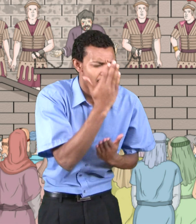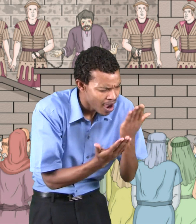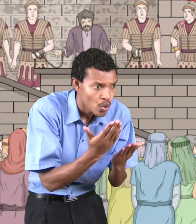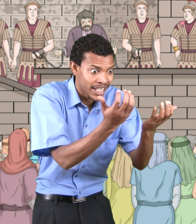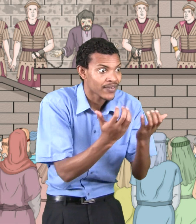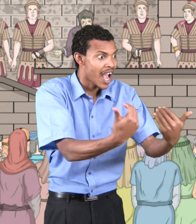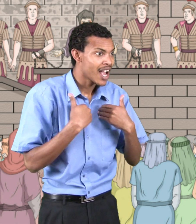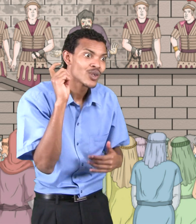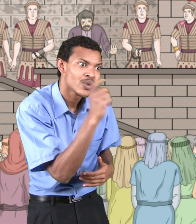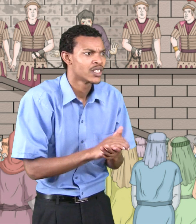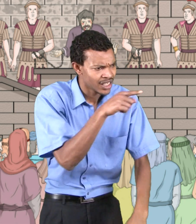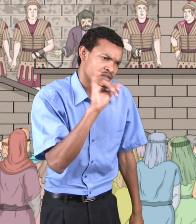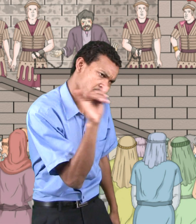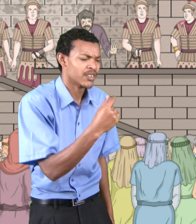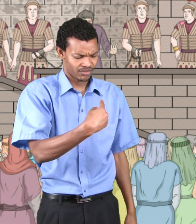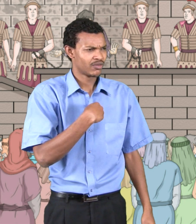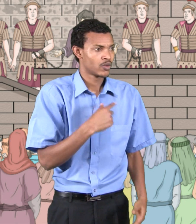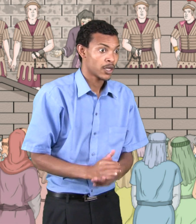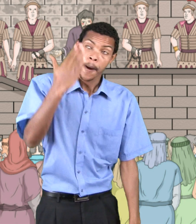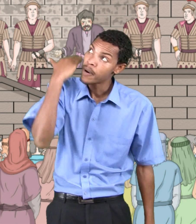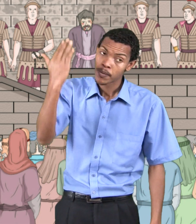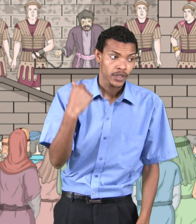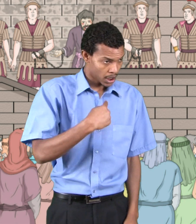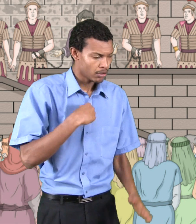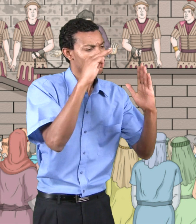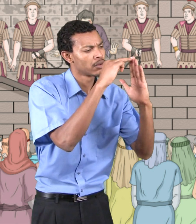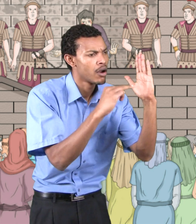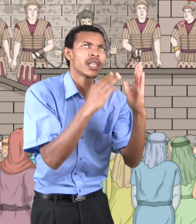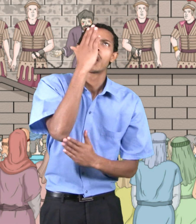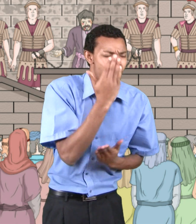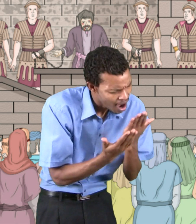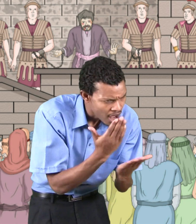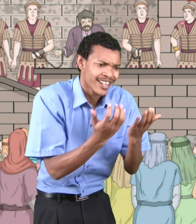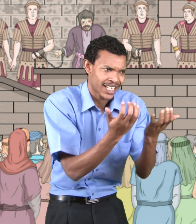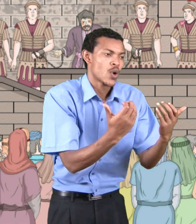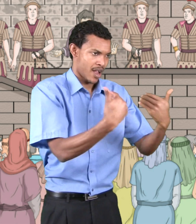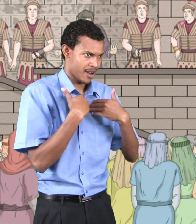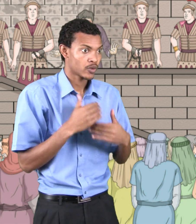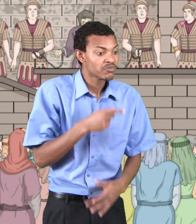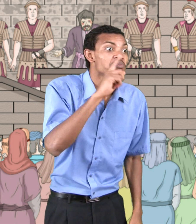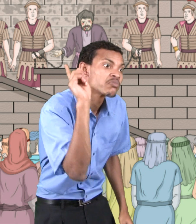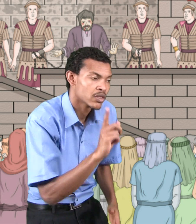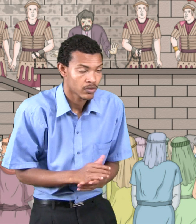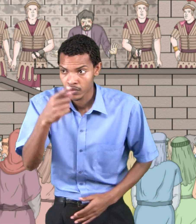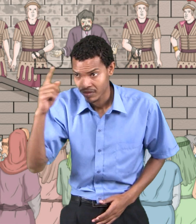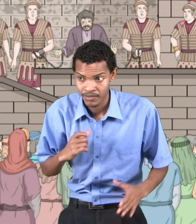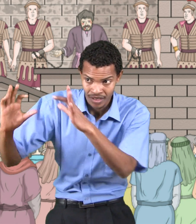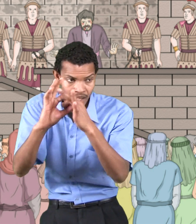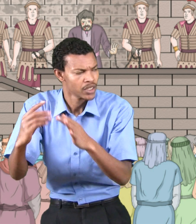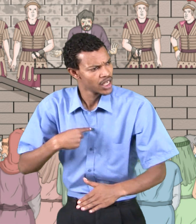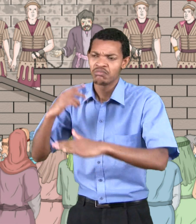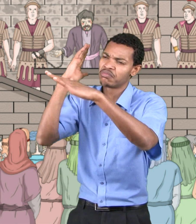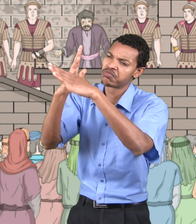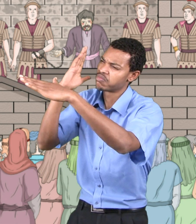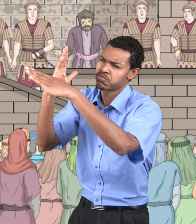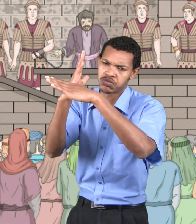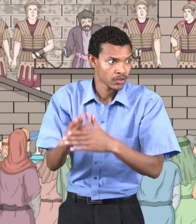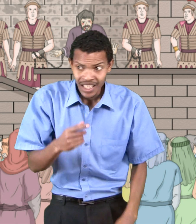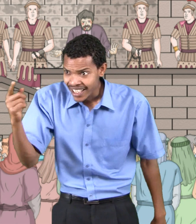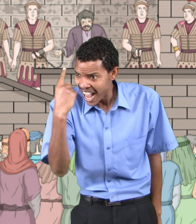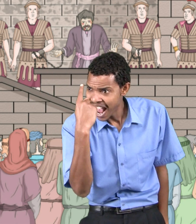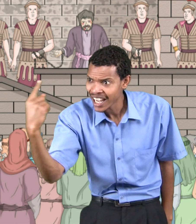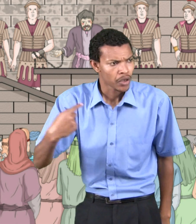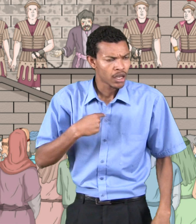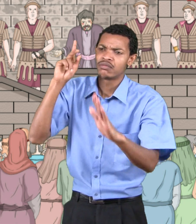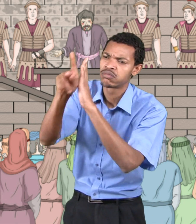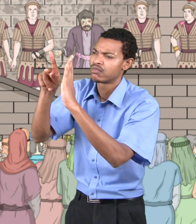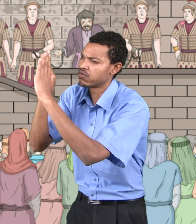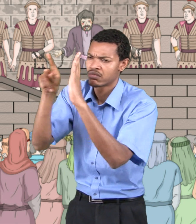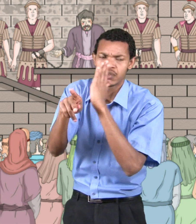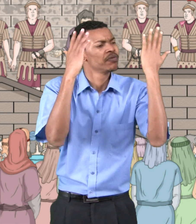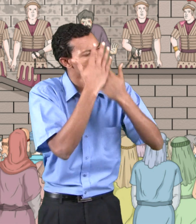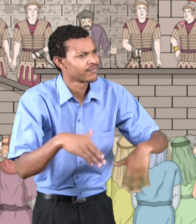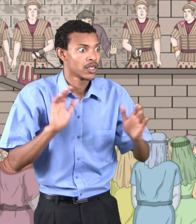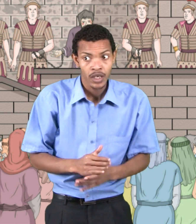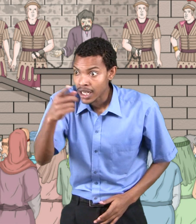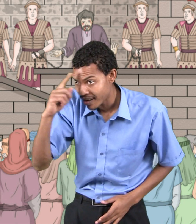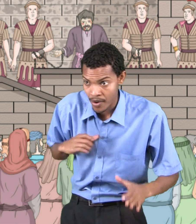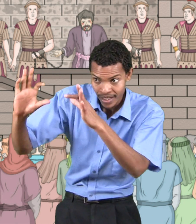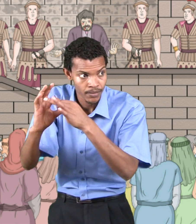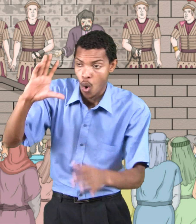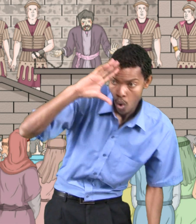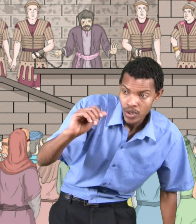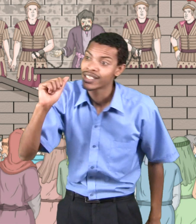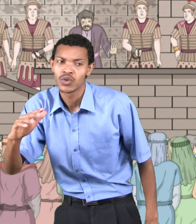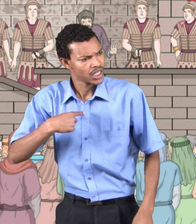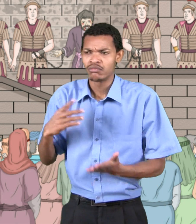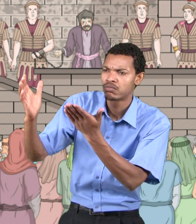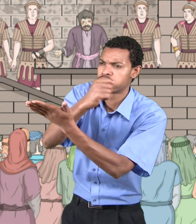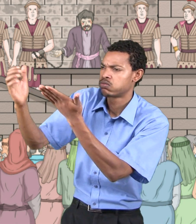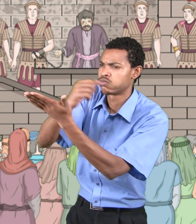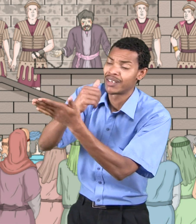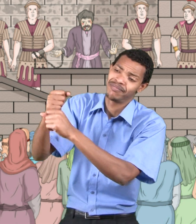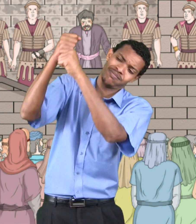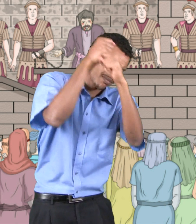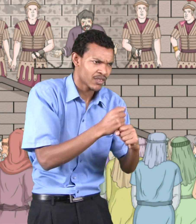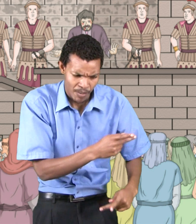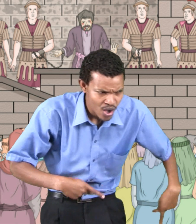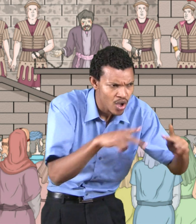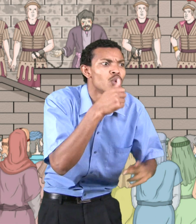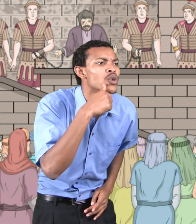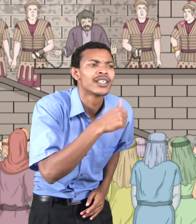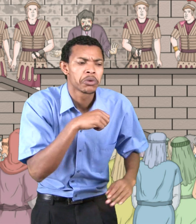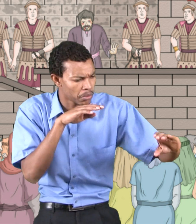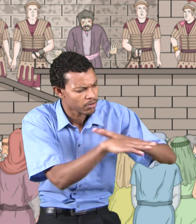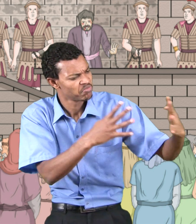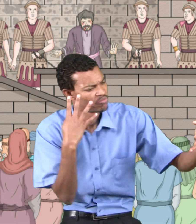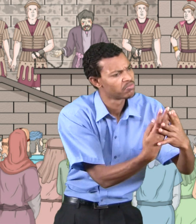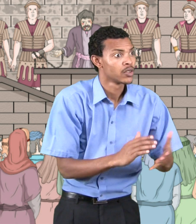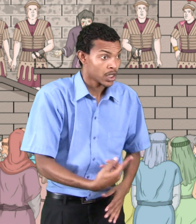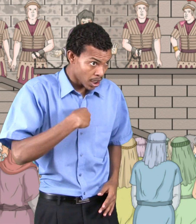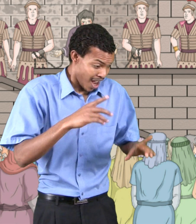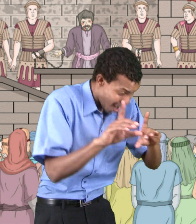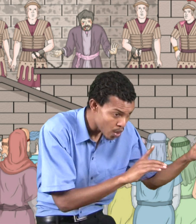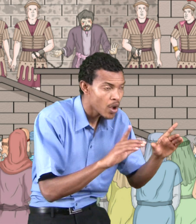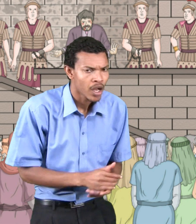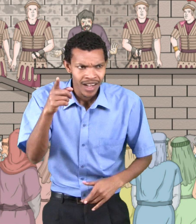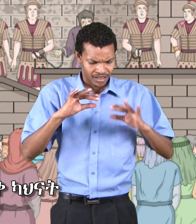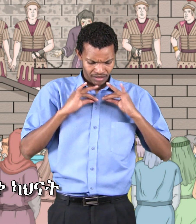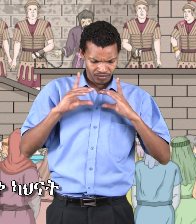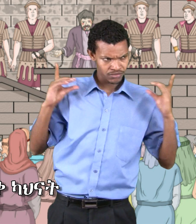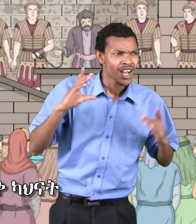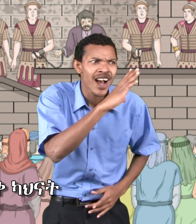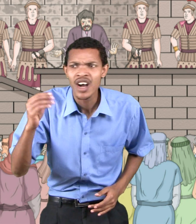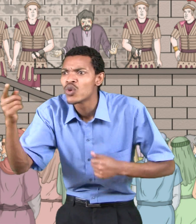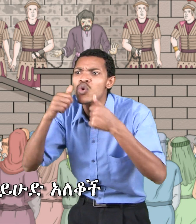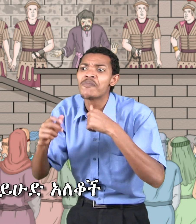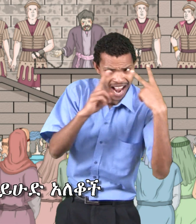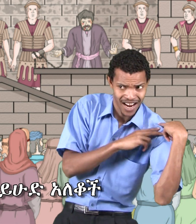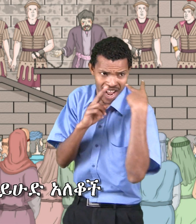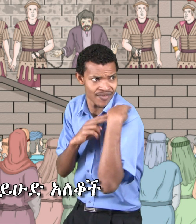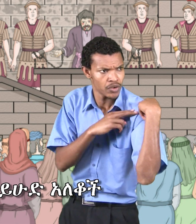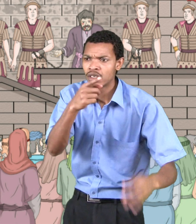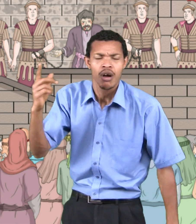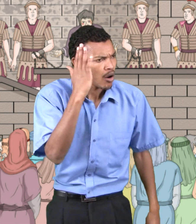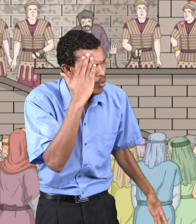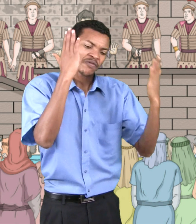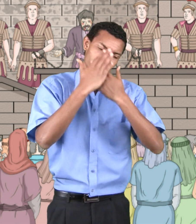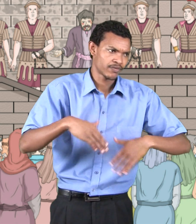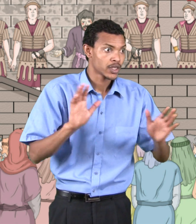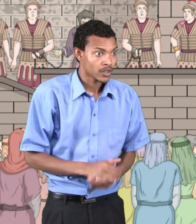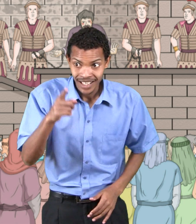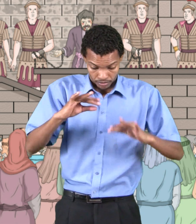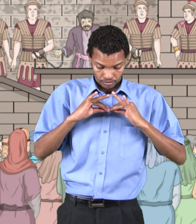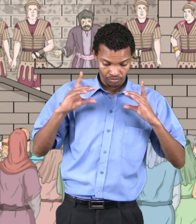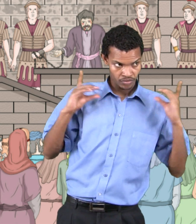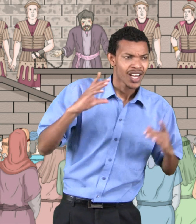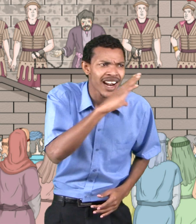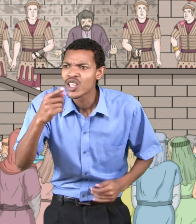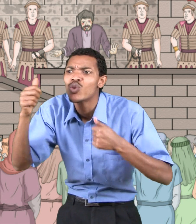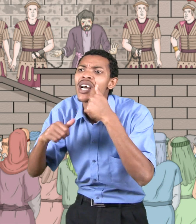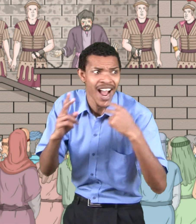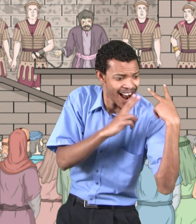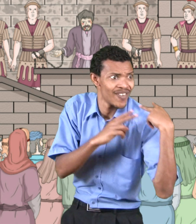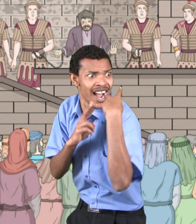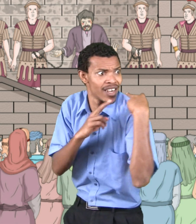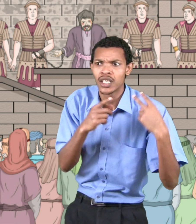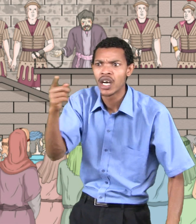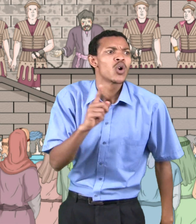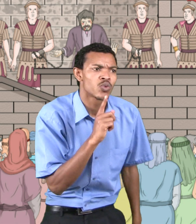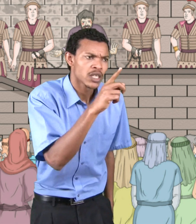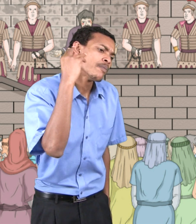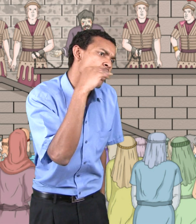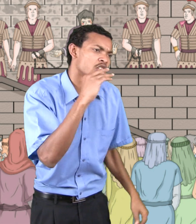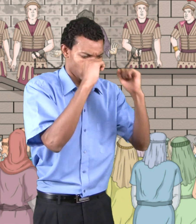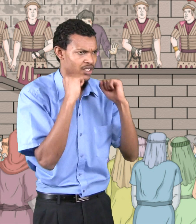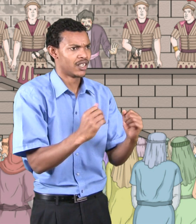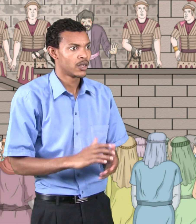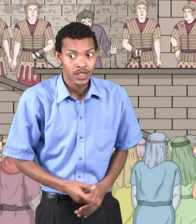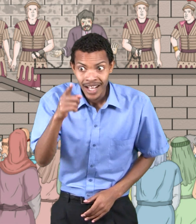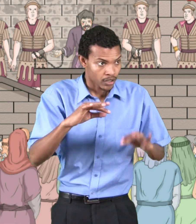I persecuted this Way even to the death, detaining both men and women and throwing them into prison, as the high priest and the whole Council can testify about me.